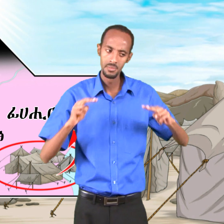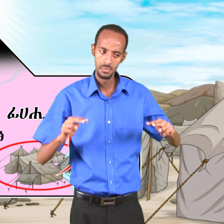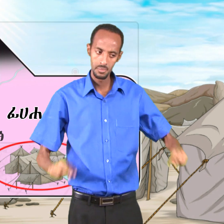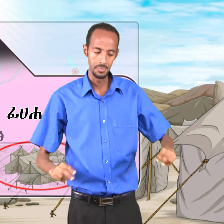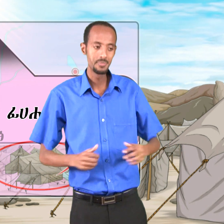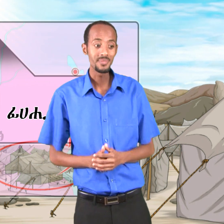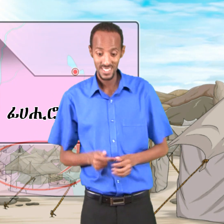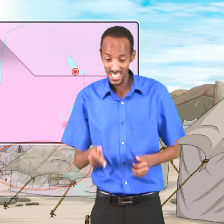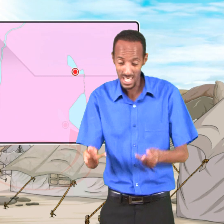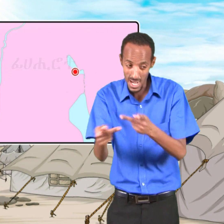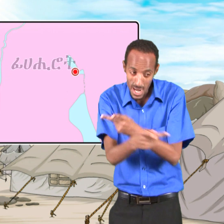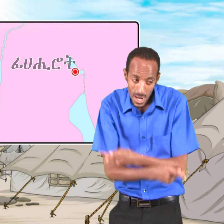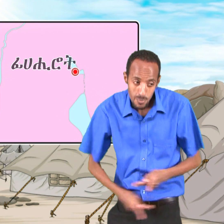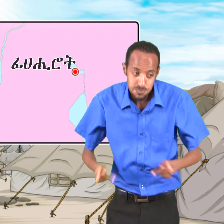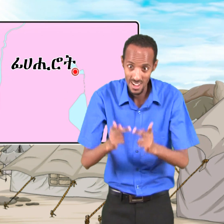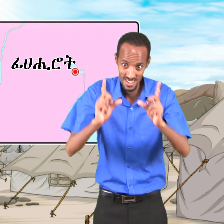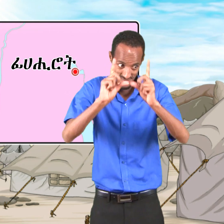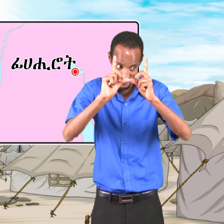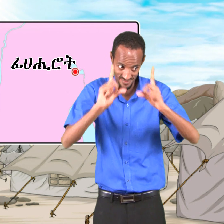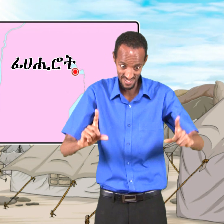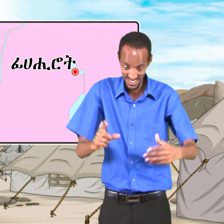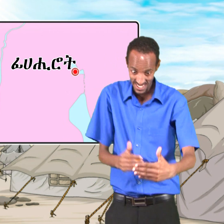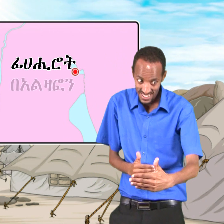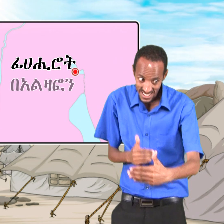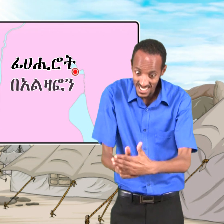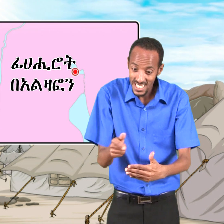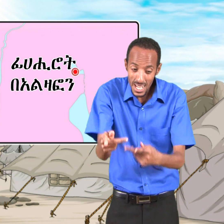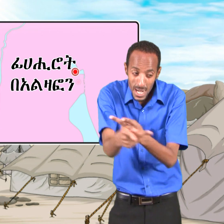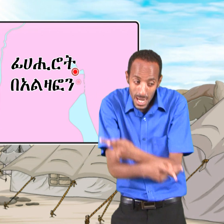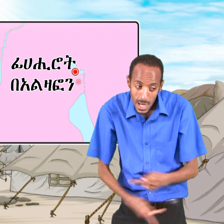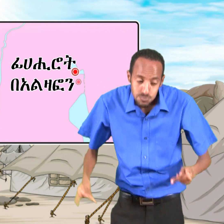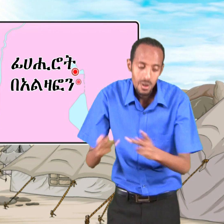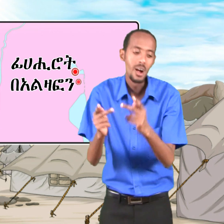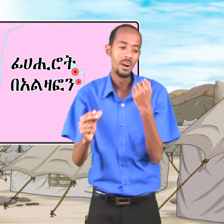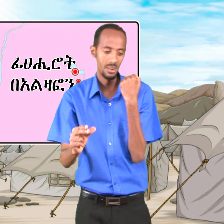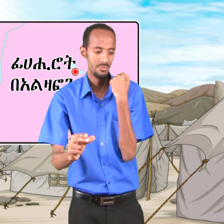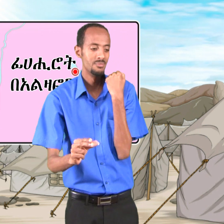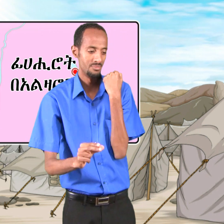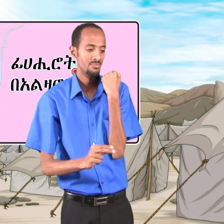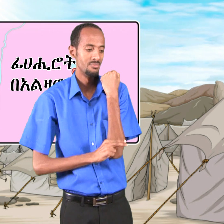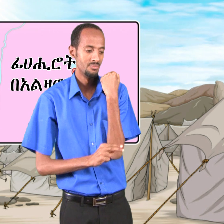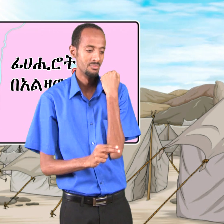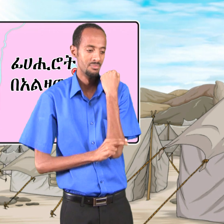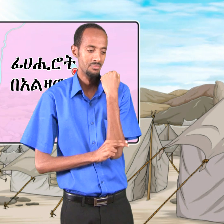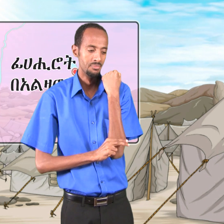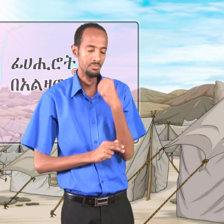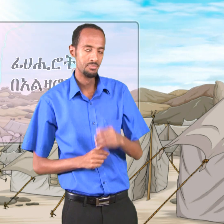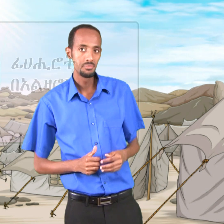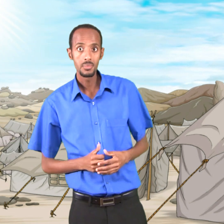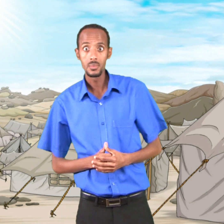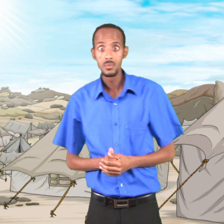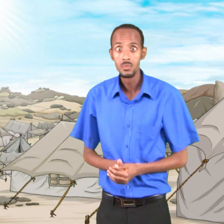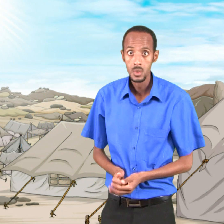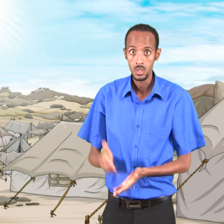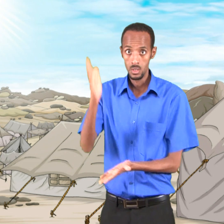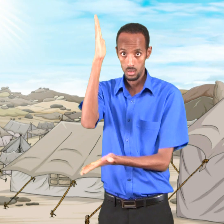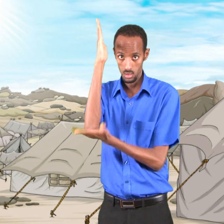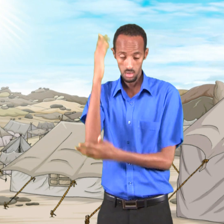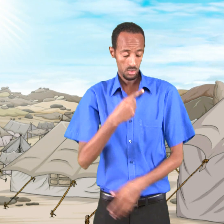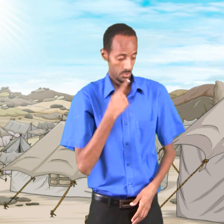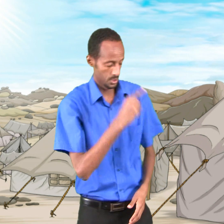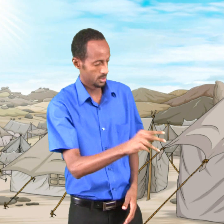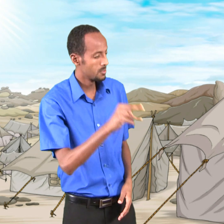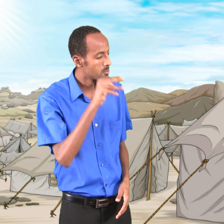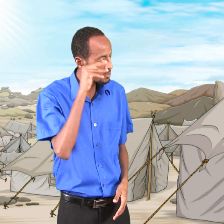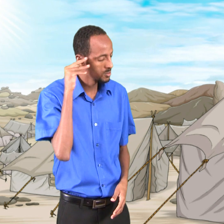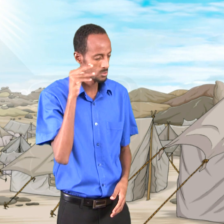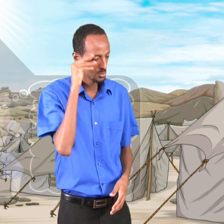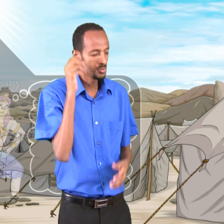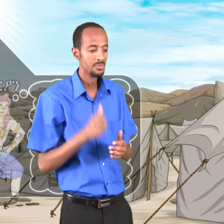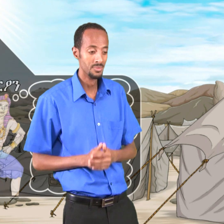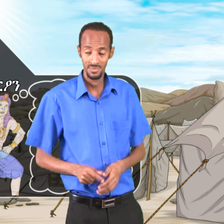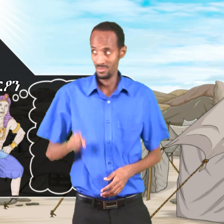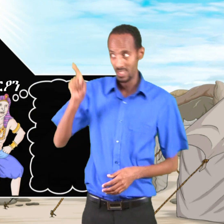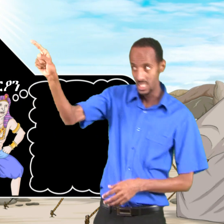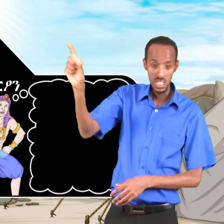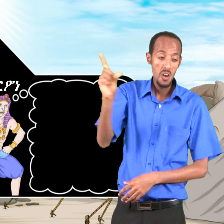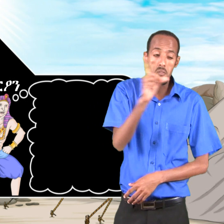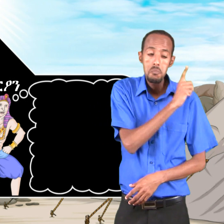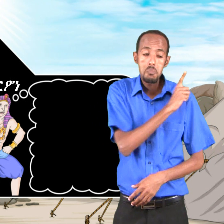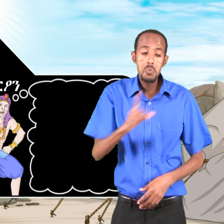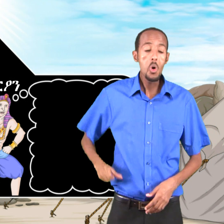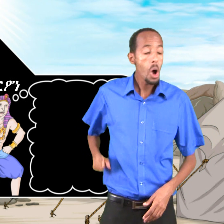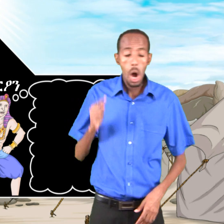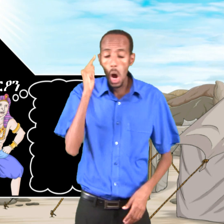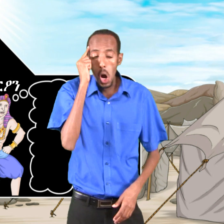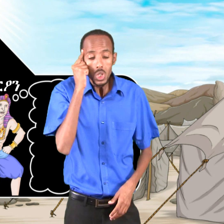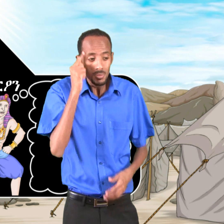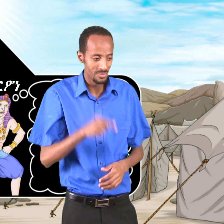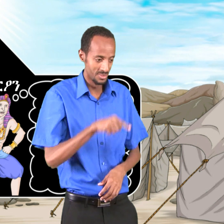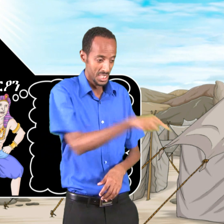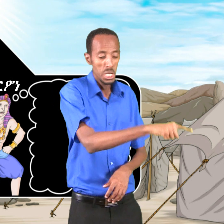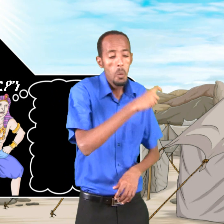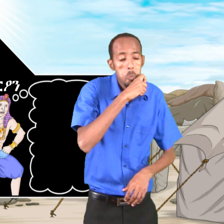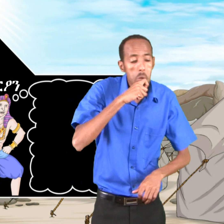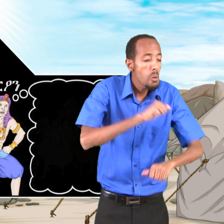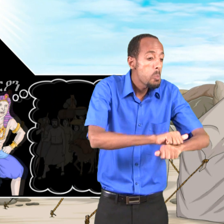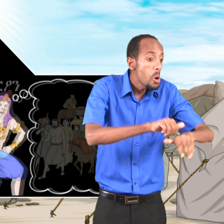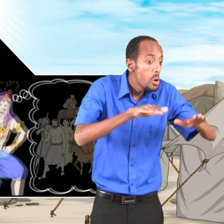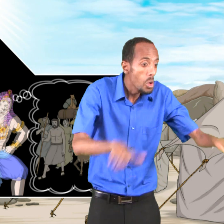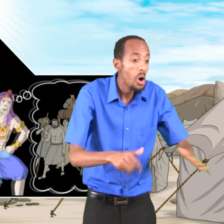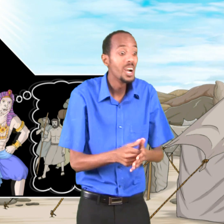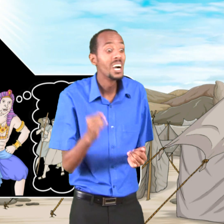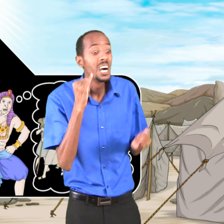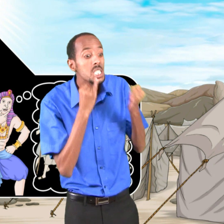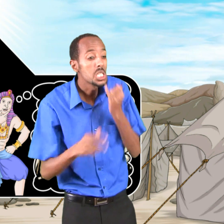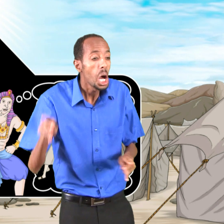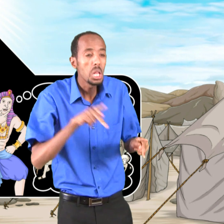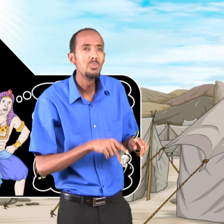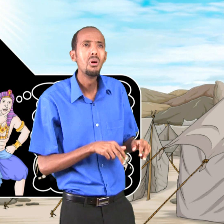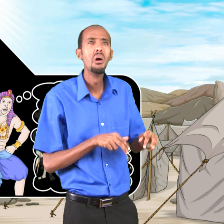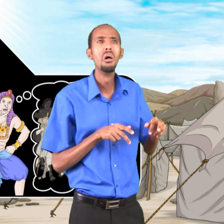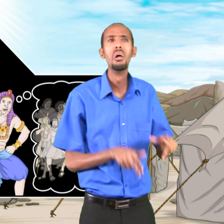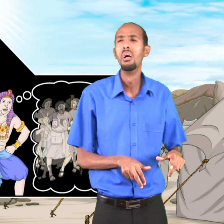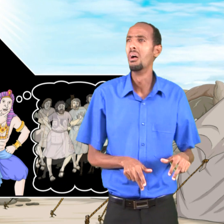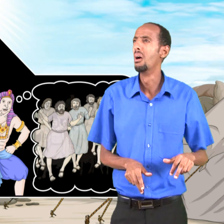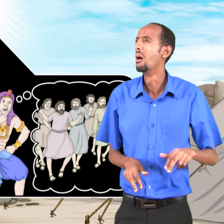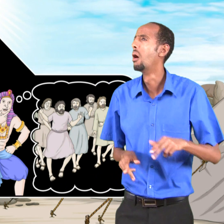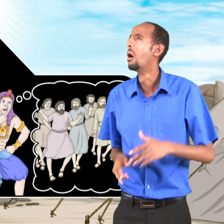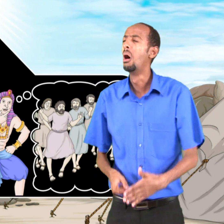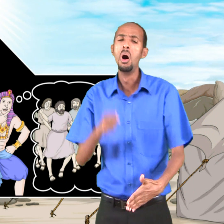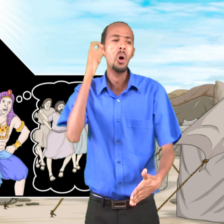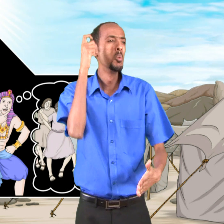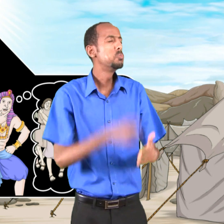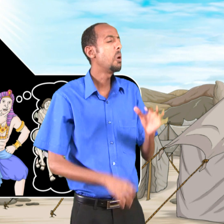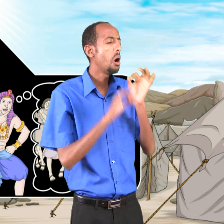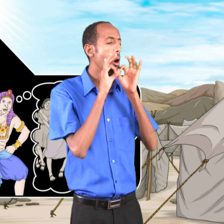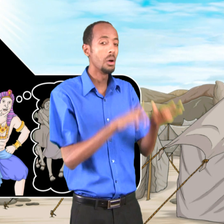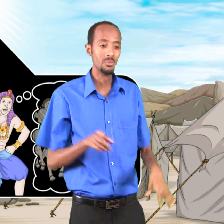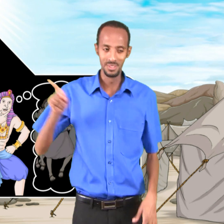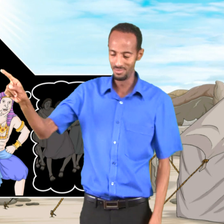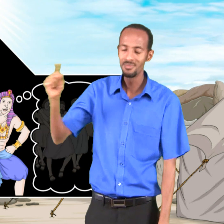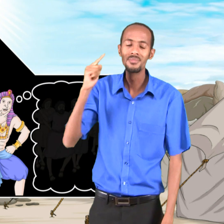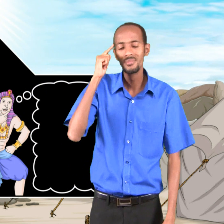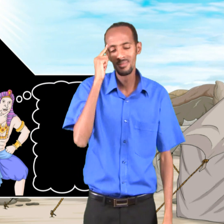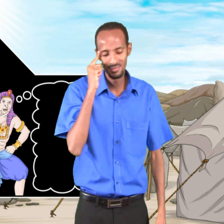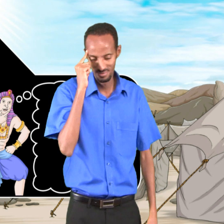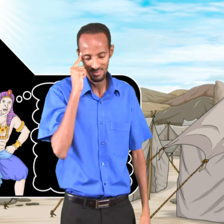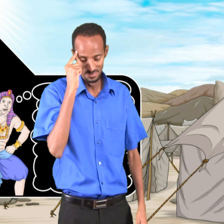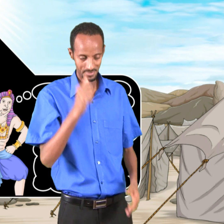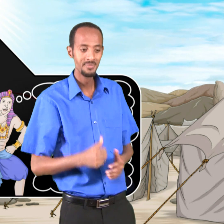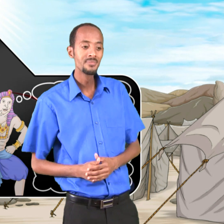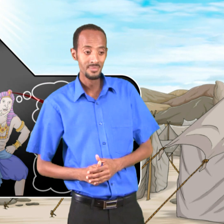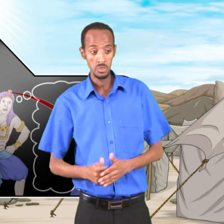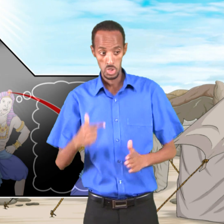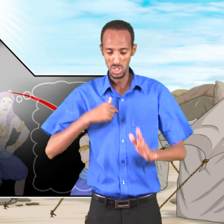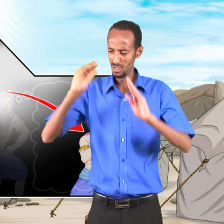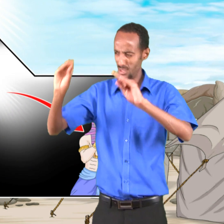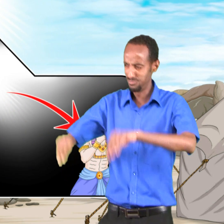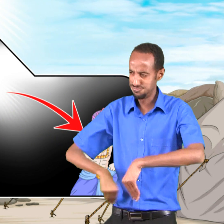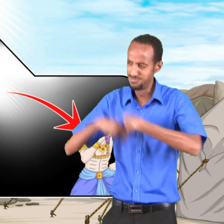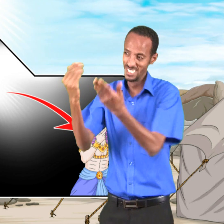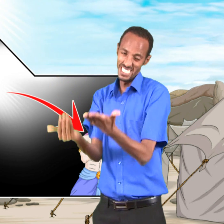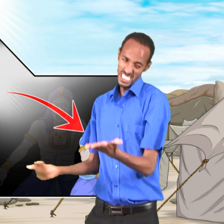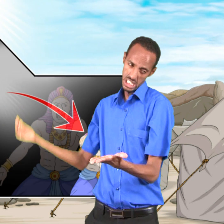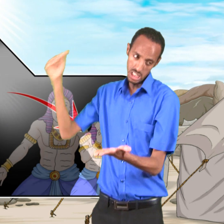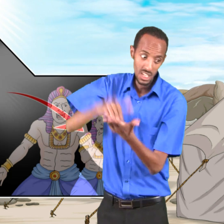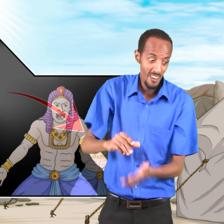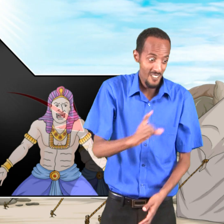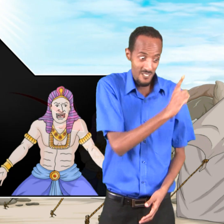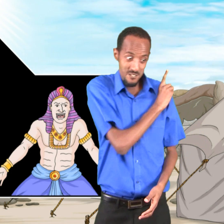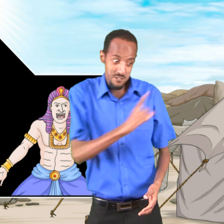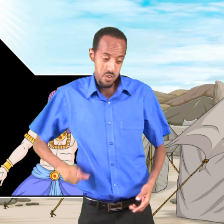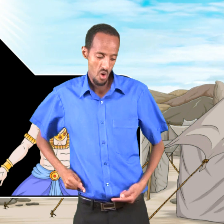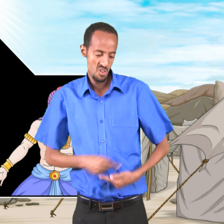You are to encamp by the sea, directly opposite Baal-zephon. For Pharaoh will say of the Israelites, ‘They are wandering the land in confusion; the wilderness has boxed them in.’